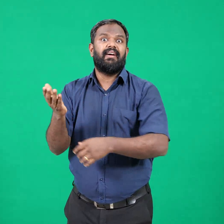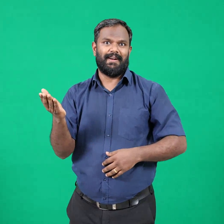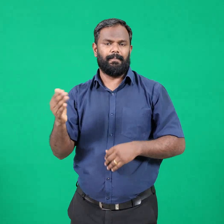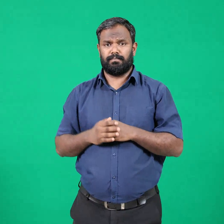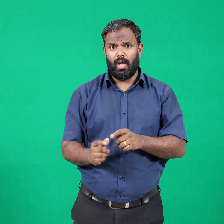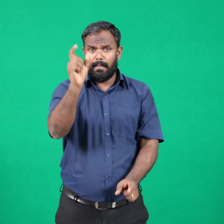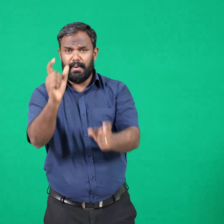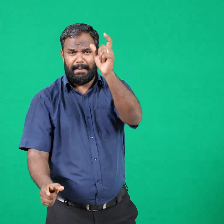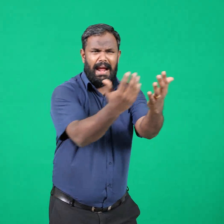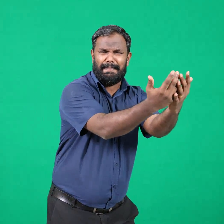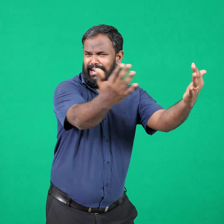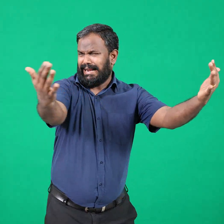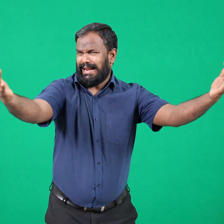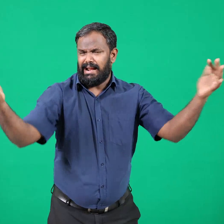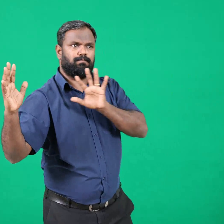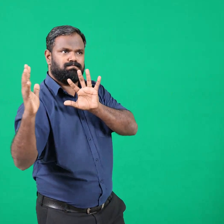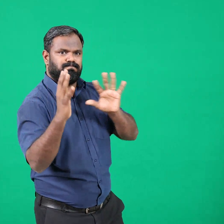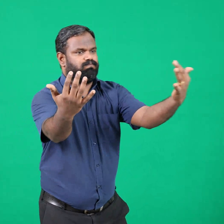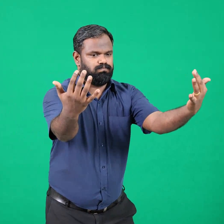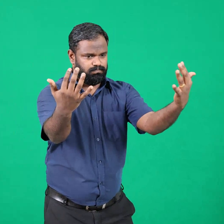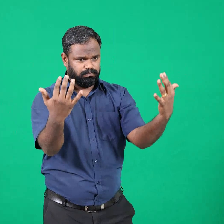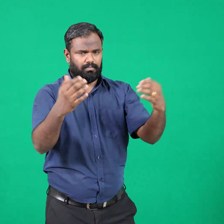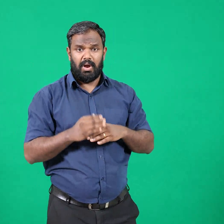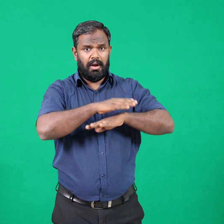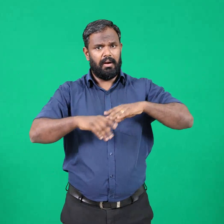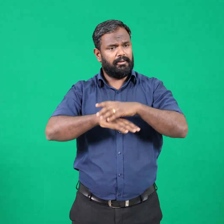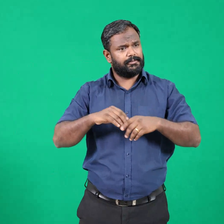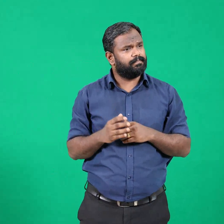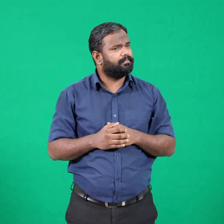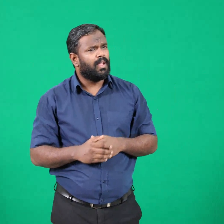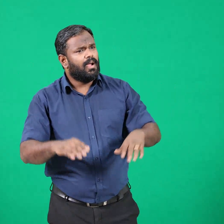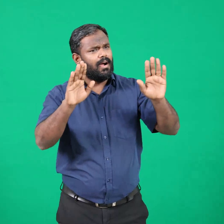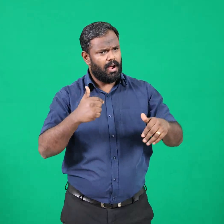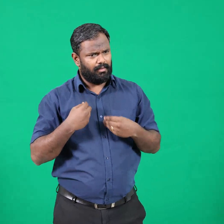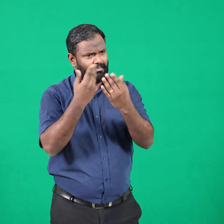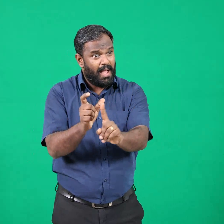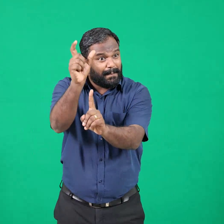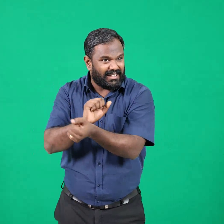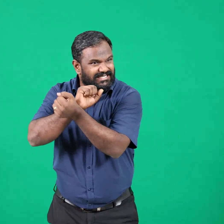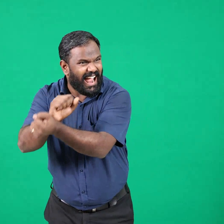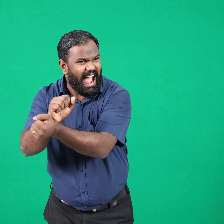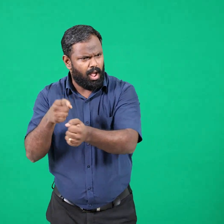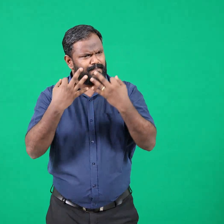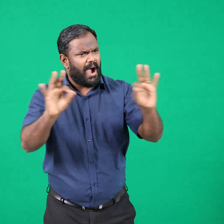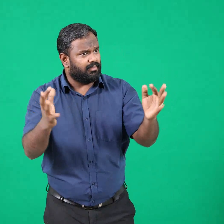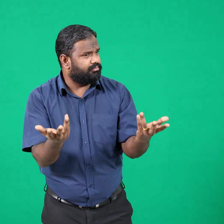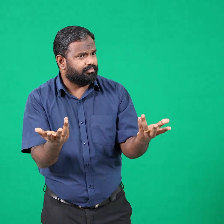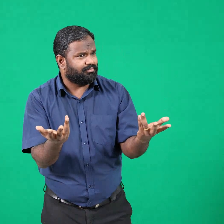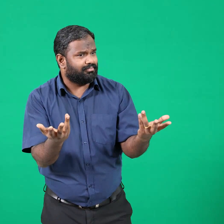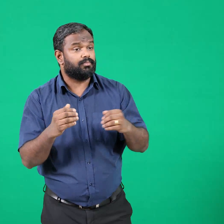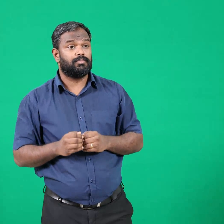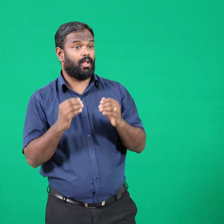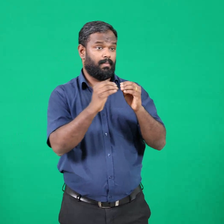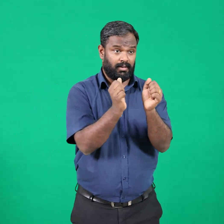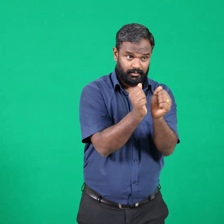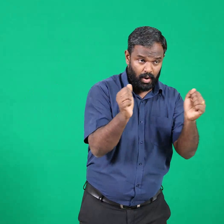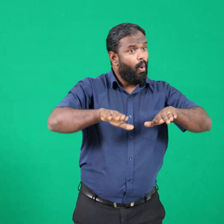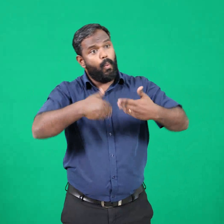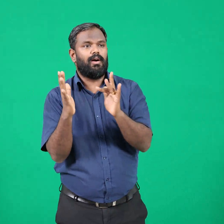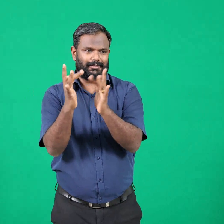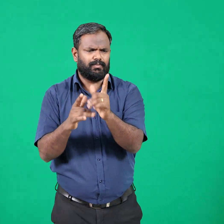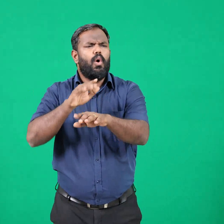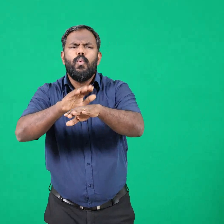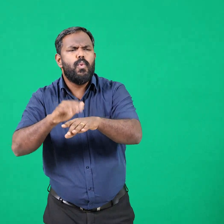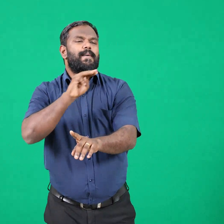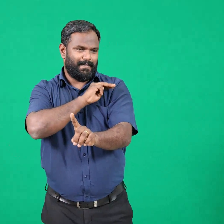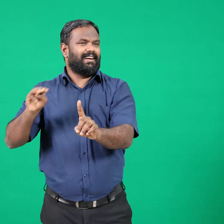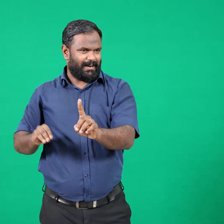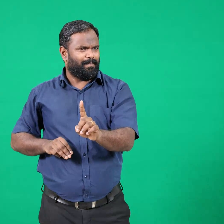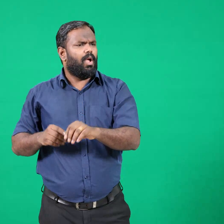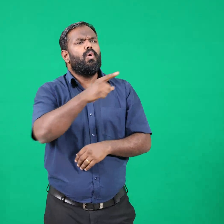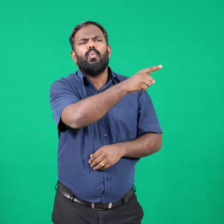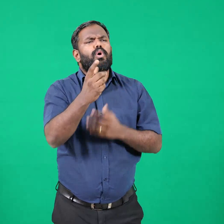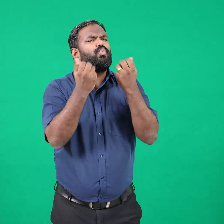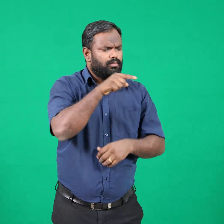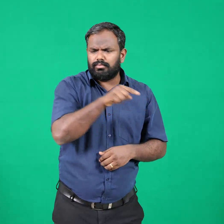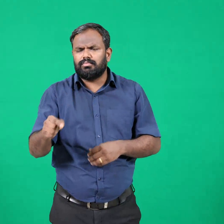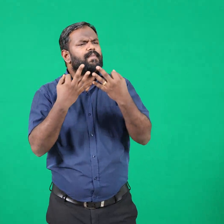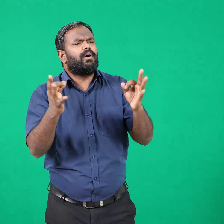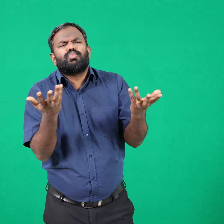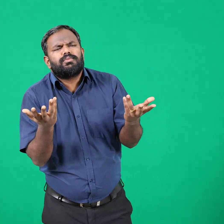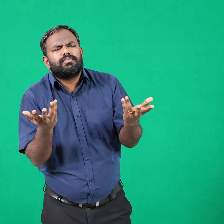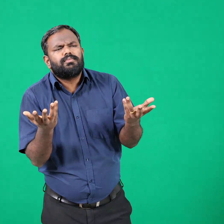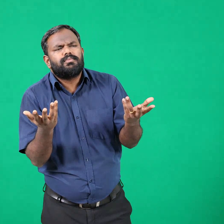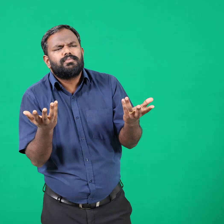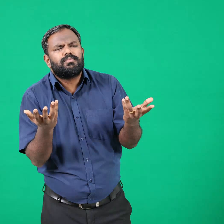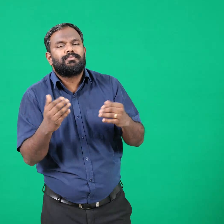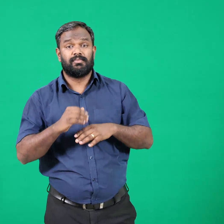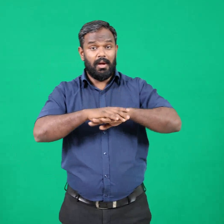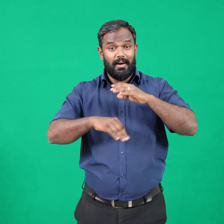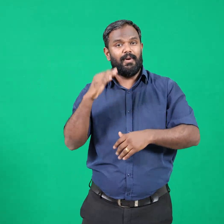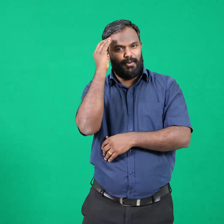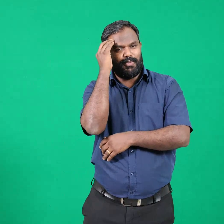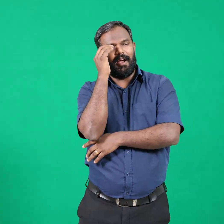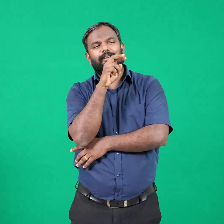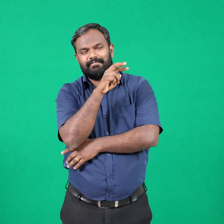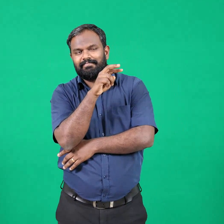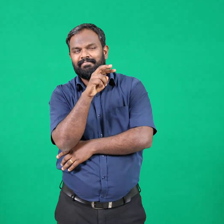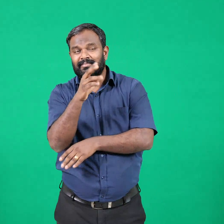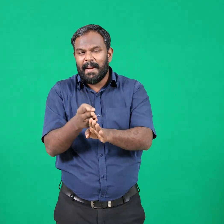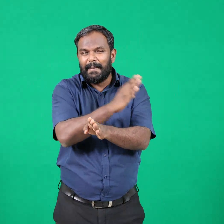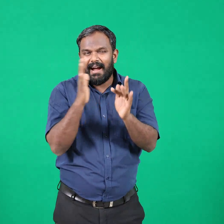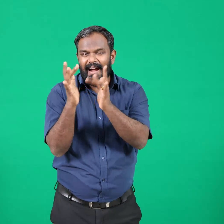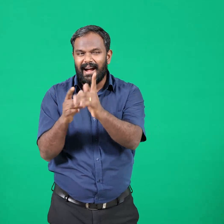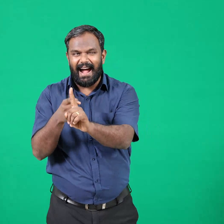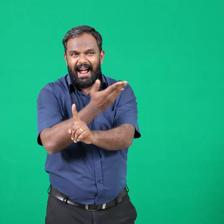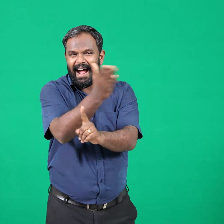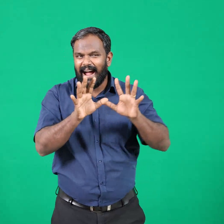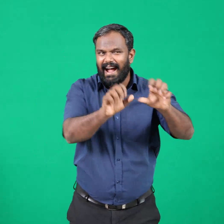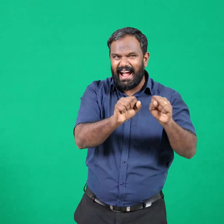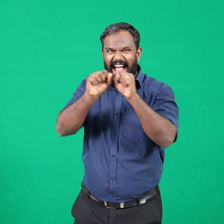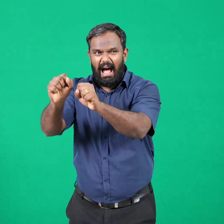So when the crowd had assembled, Pilate asked them, "Which one do you want me to release to you: Barabbas, or Jesus who is called Christ?"